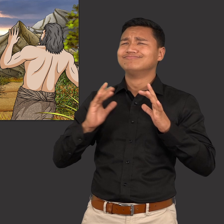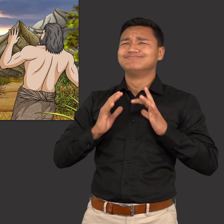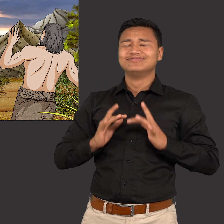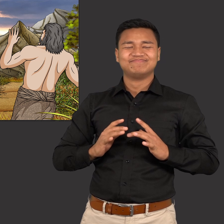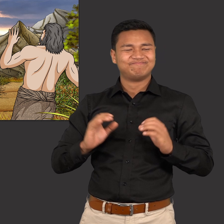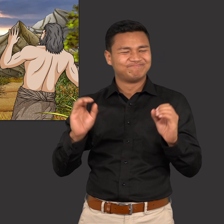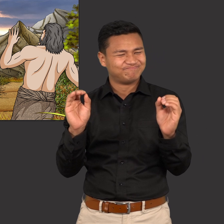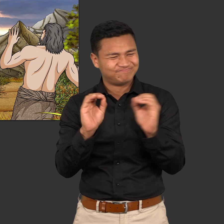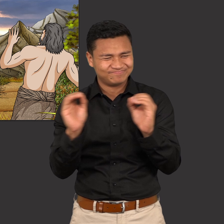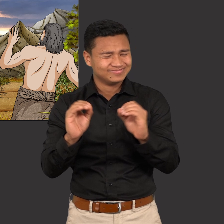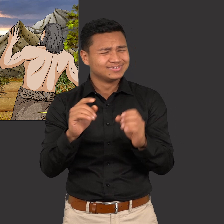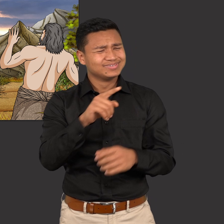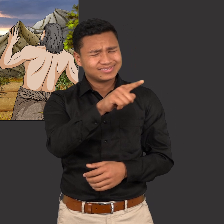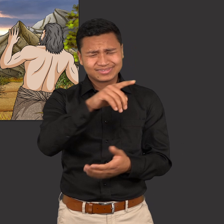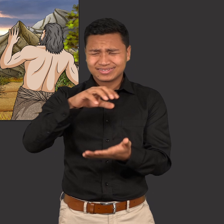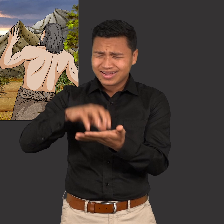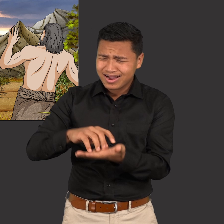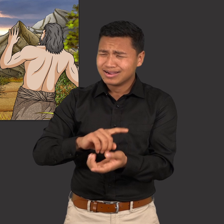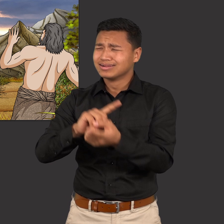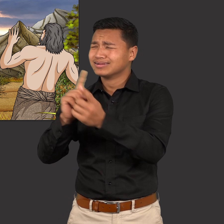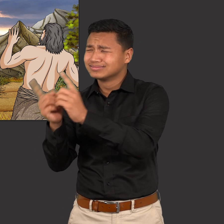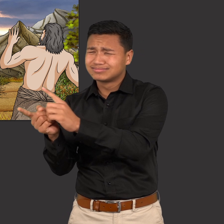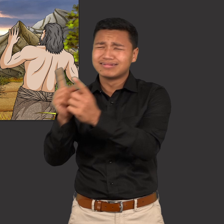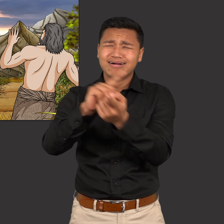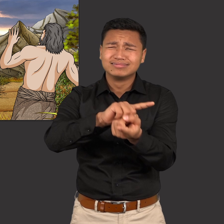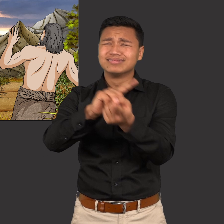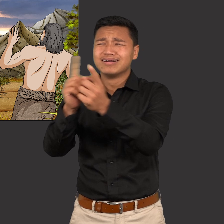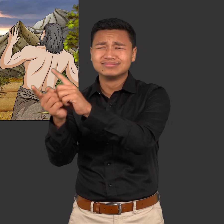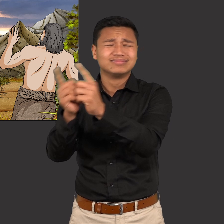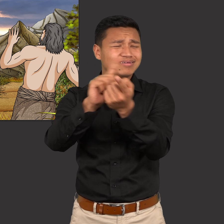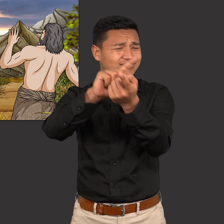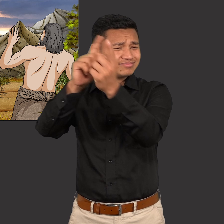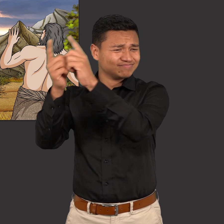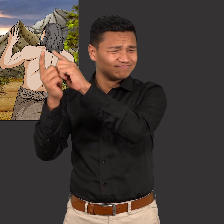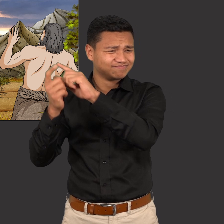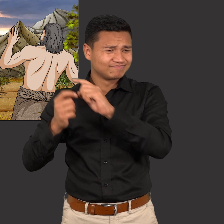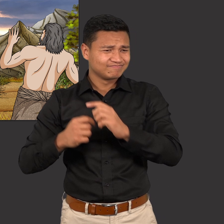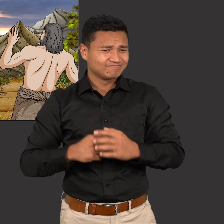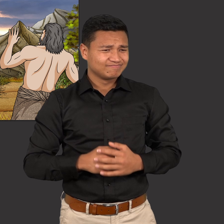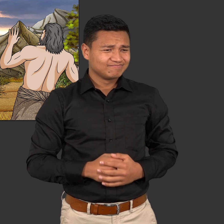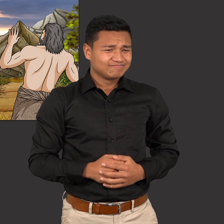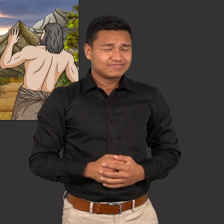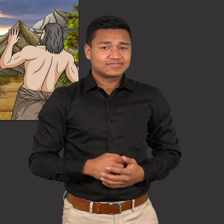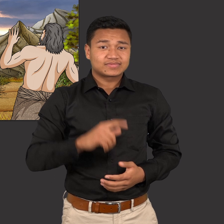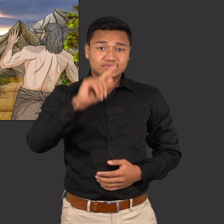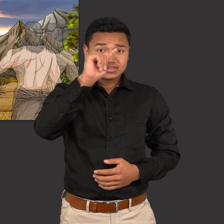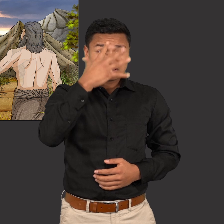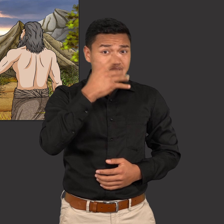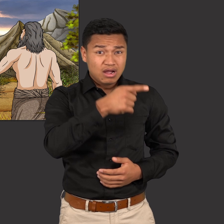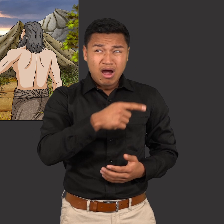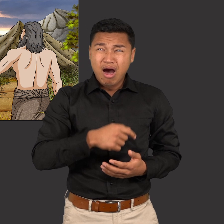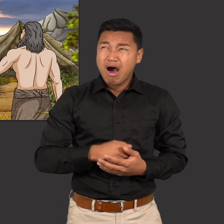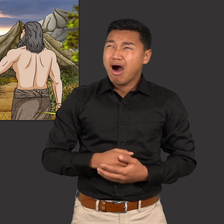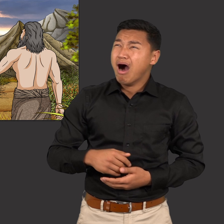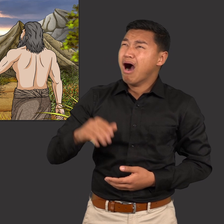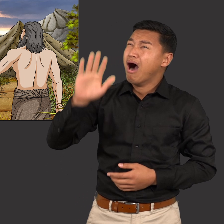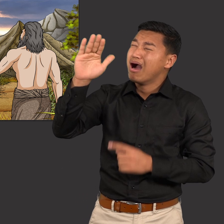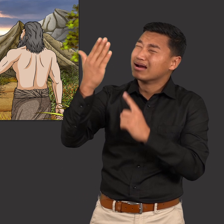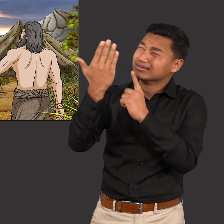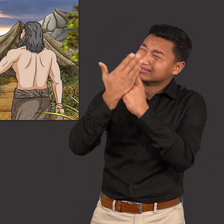You will be a fugitive and a wanderer on the earth.”